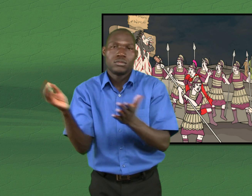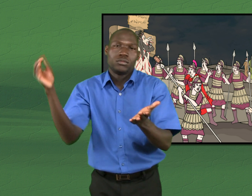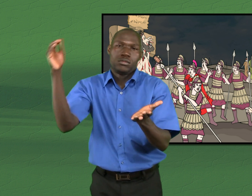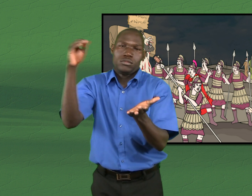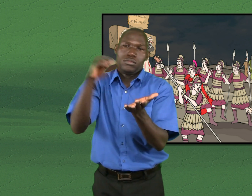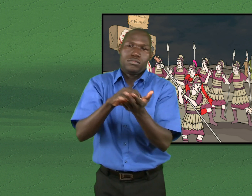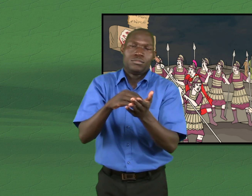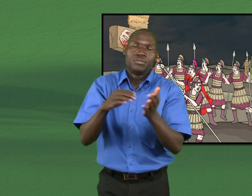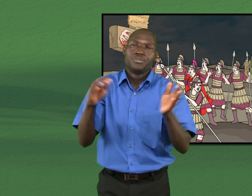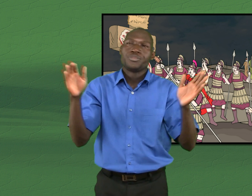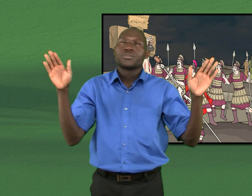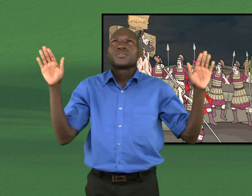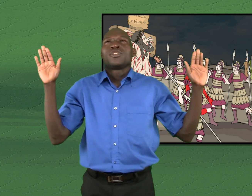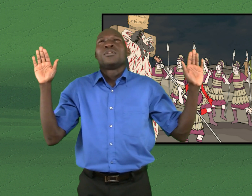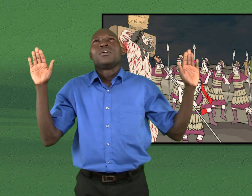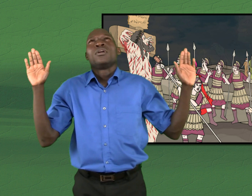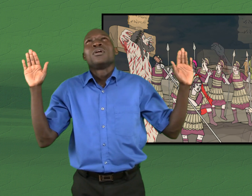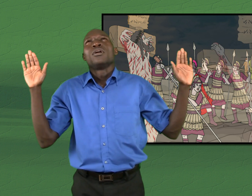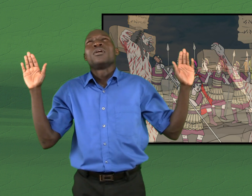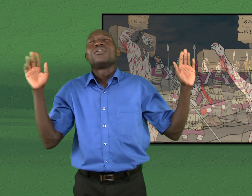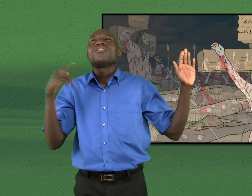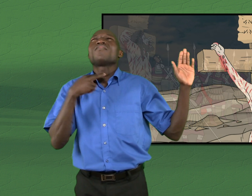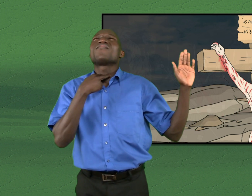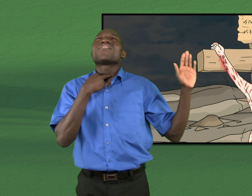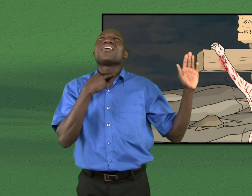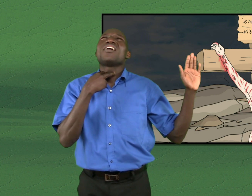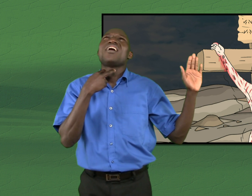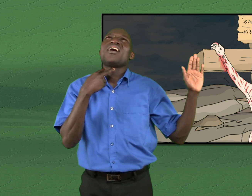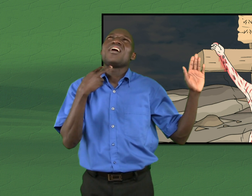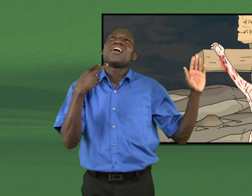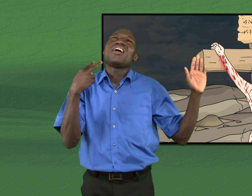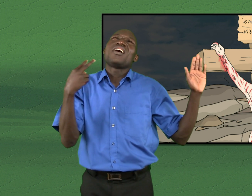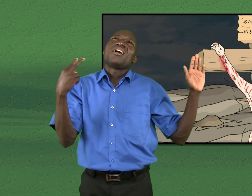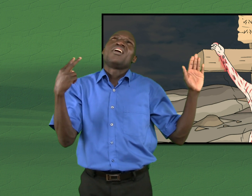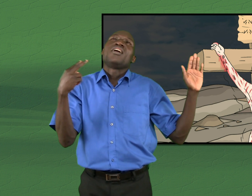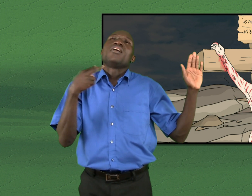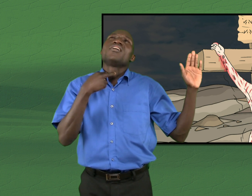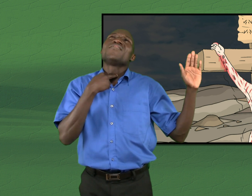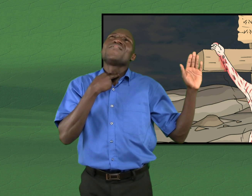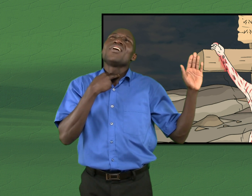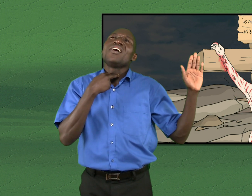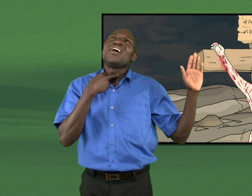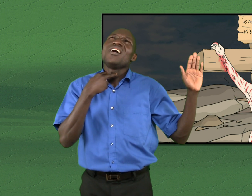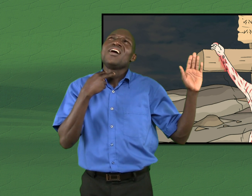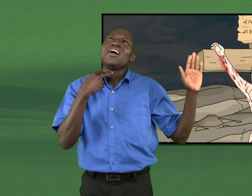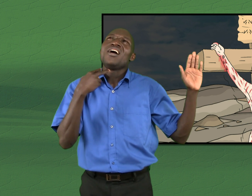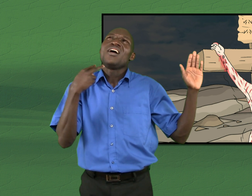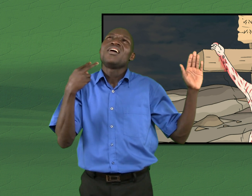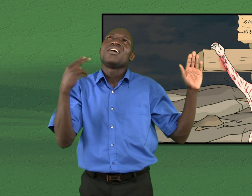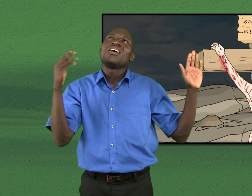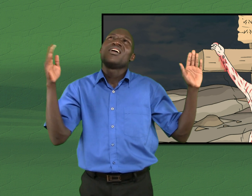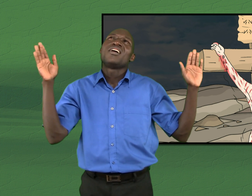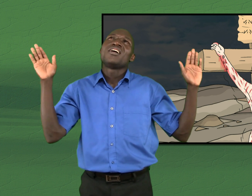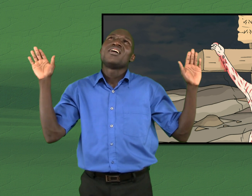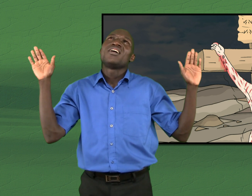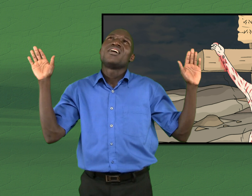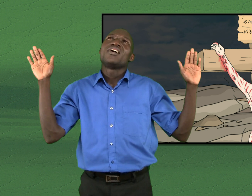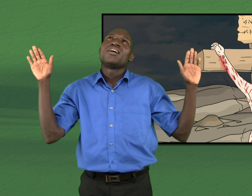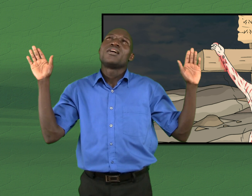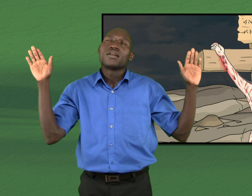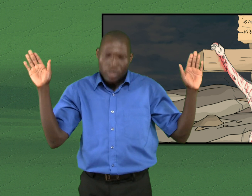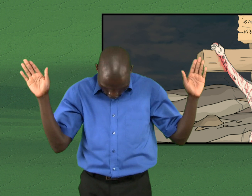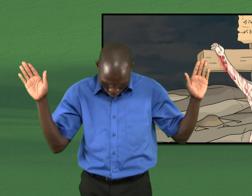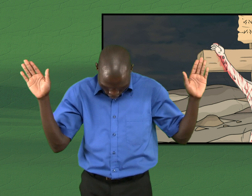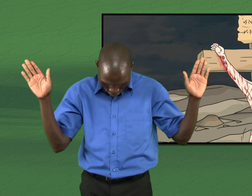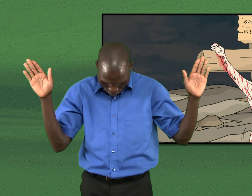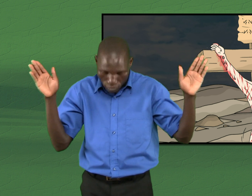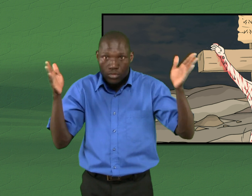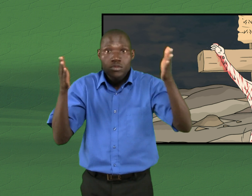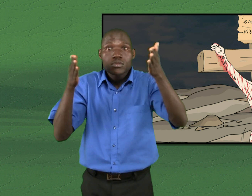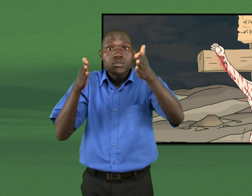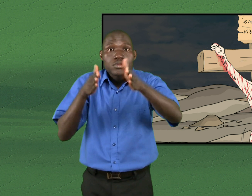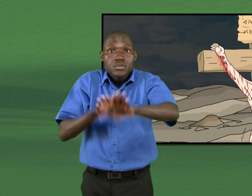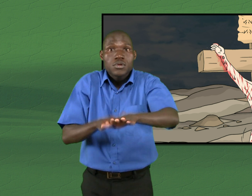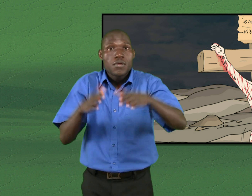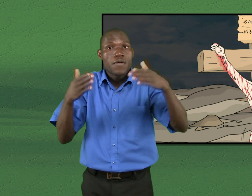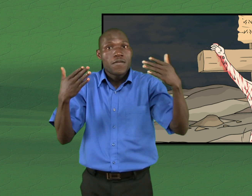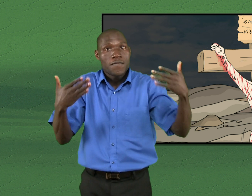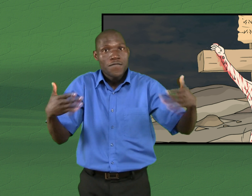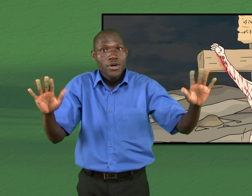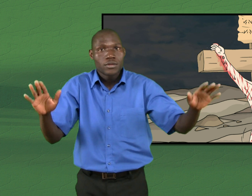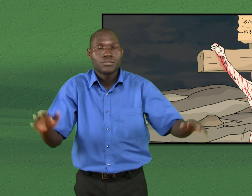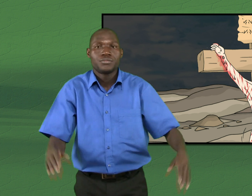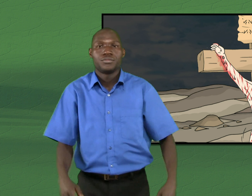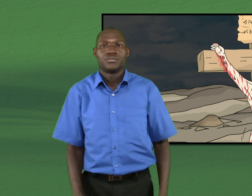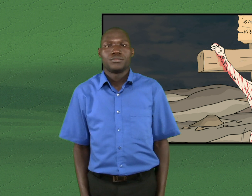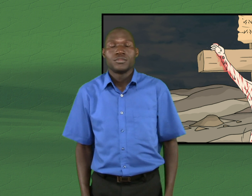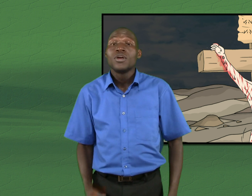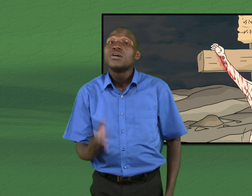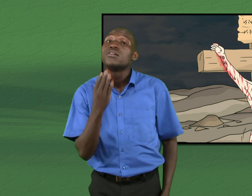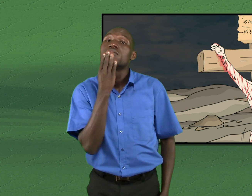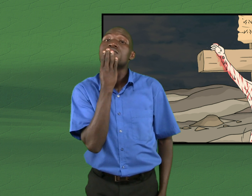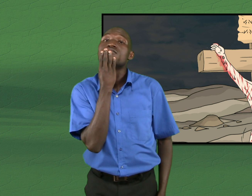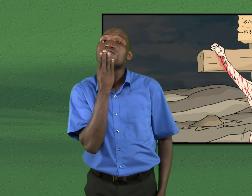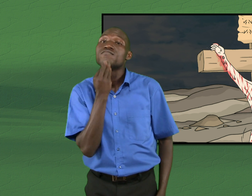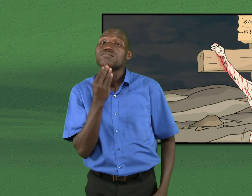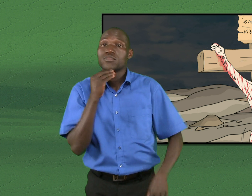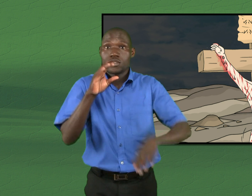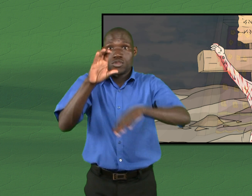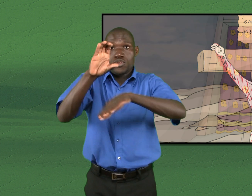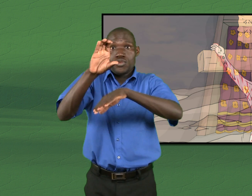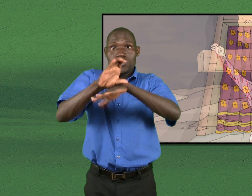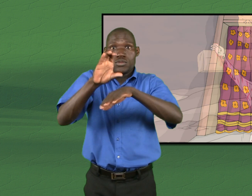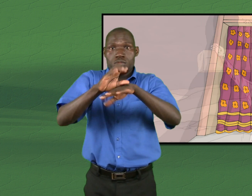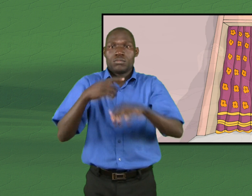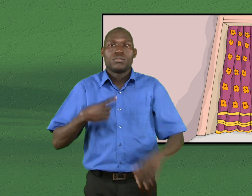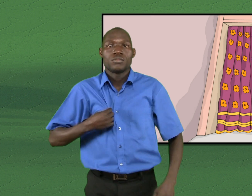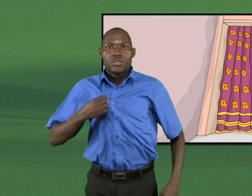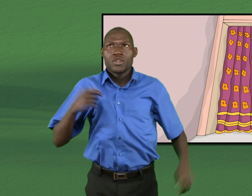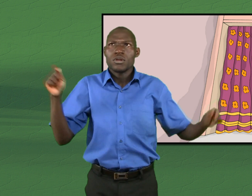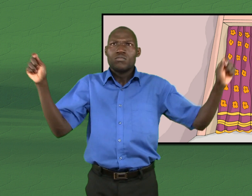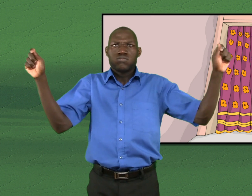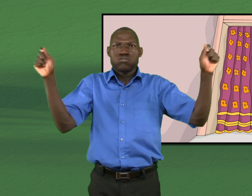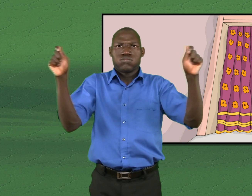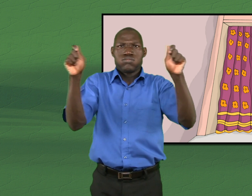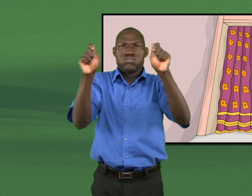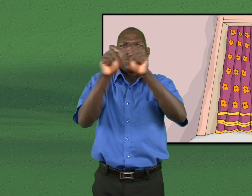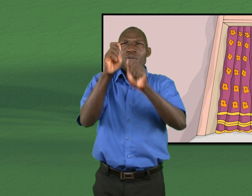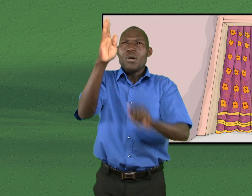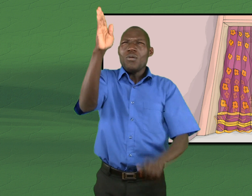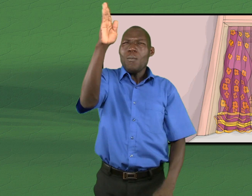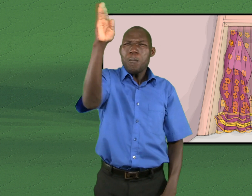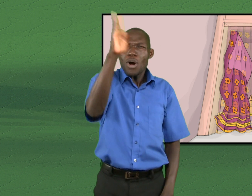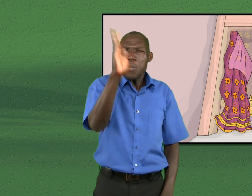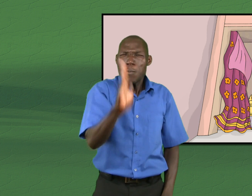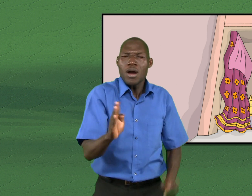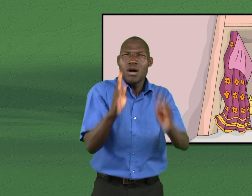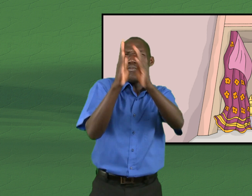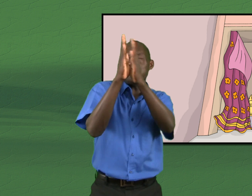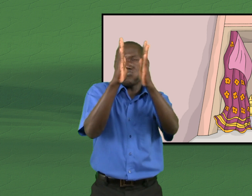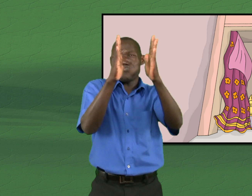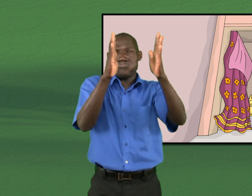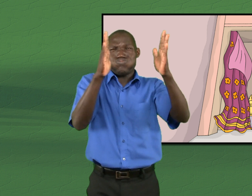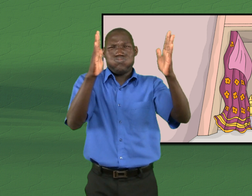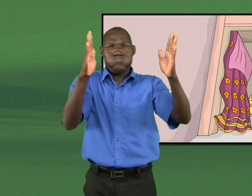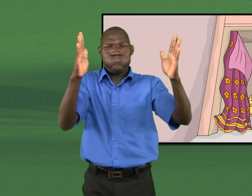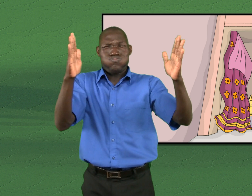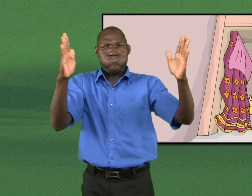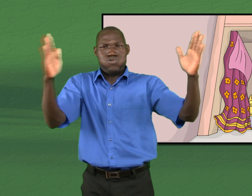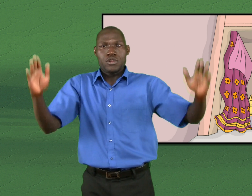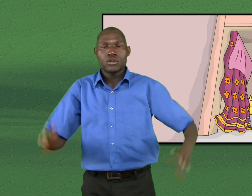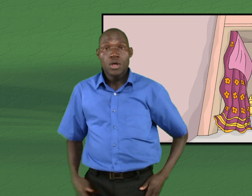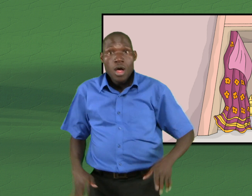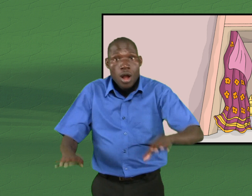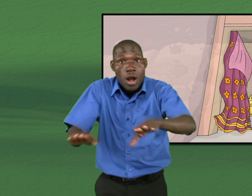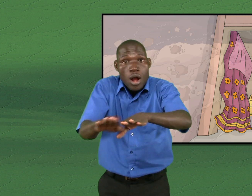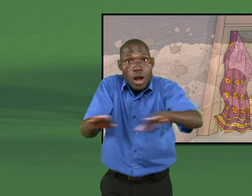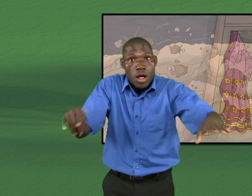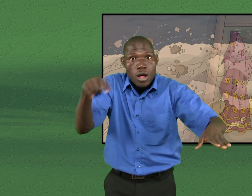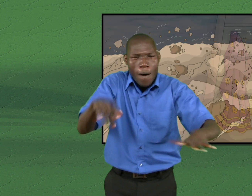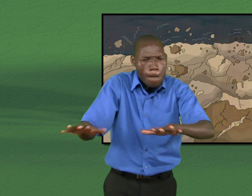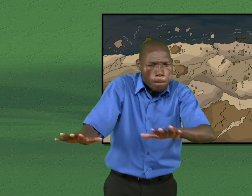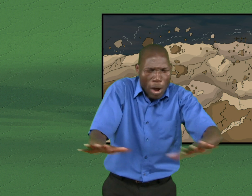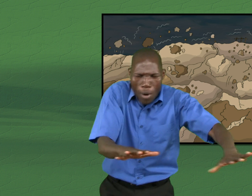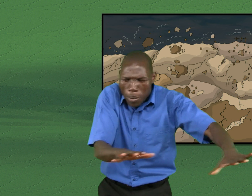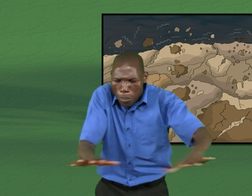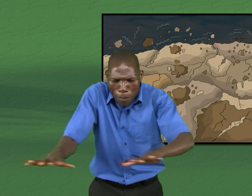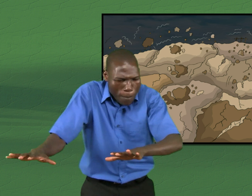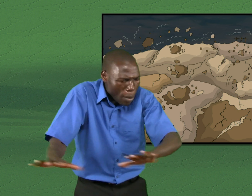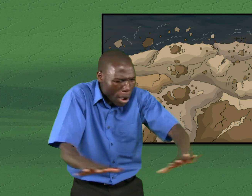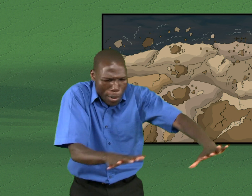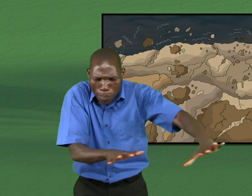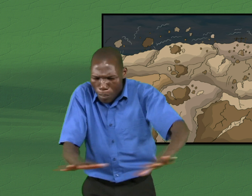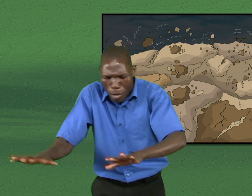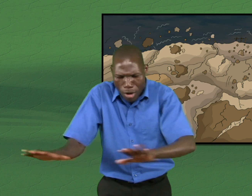When Jesus had cried out again in a loud voice, He yielded up His spirit. At that moment the veil of the temple was torn in two from top to bottom.